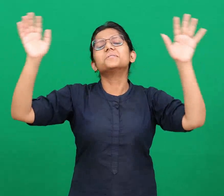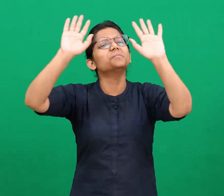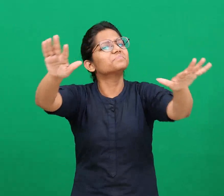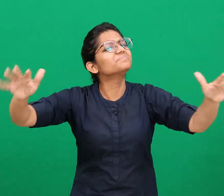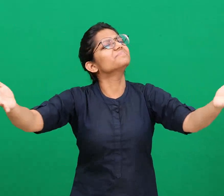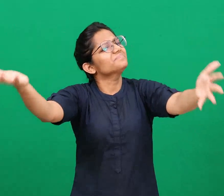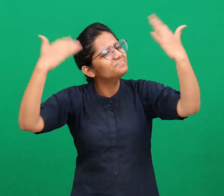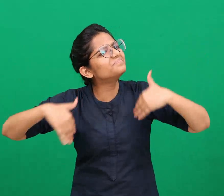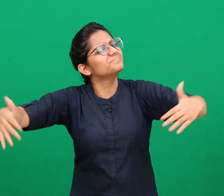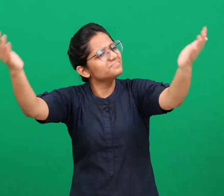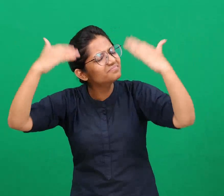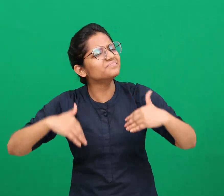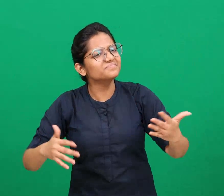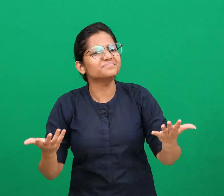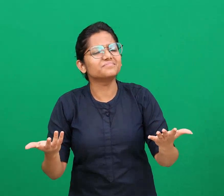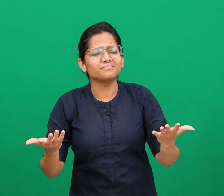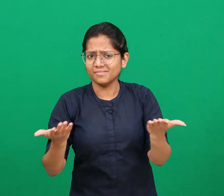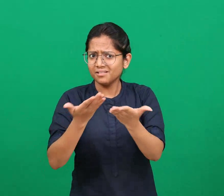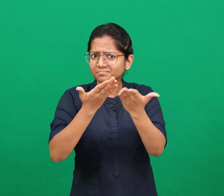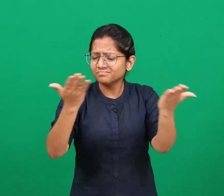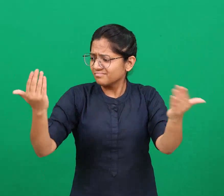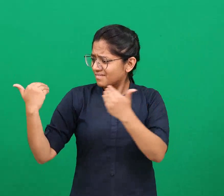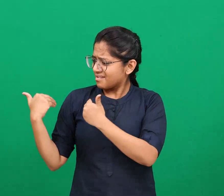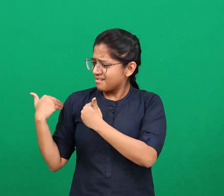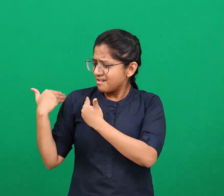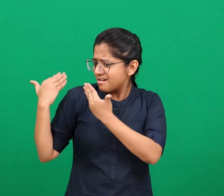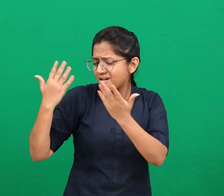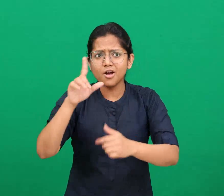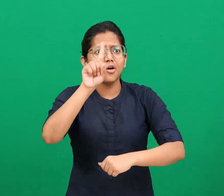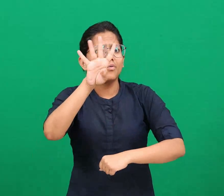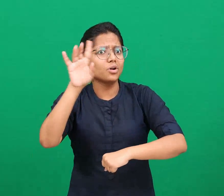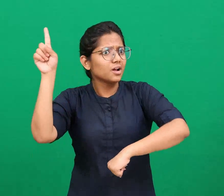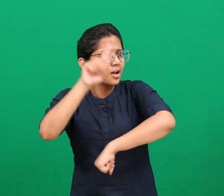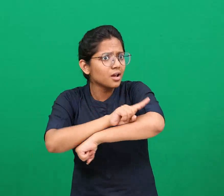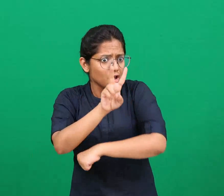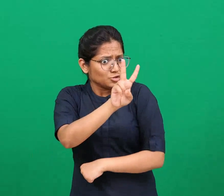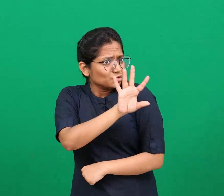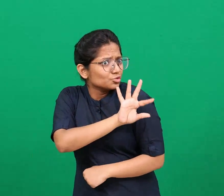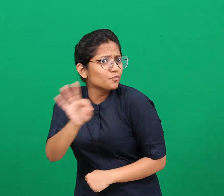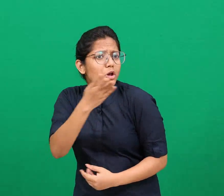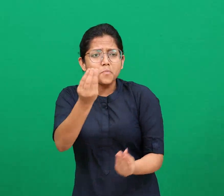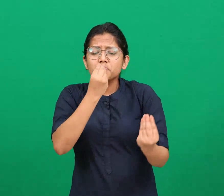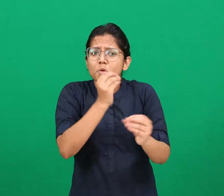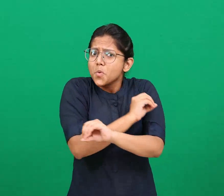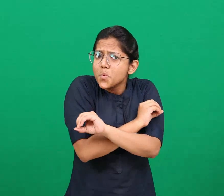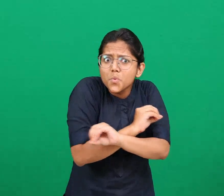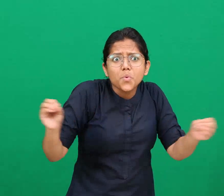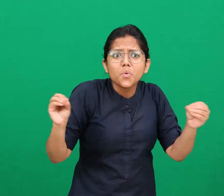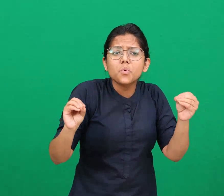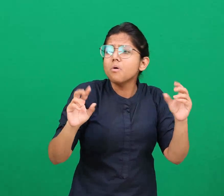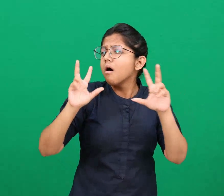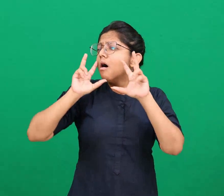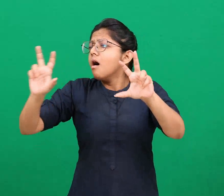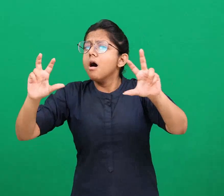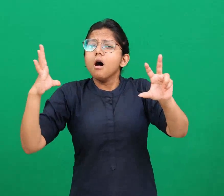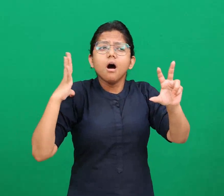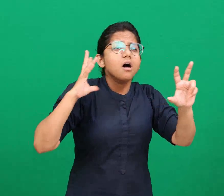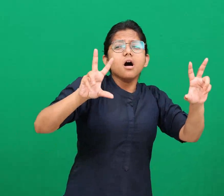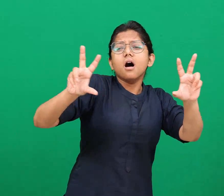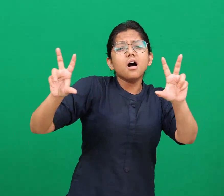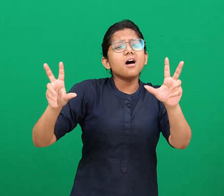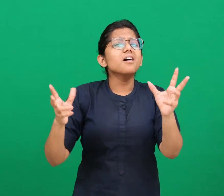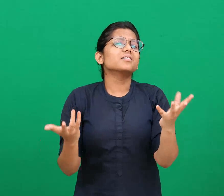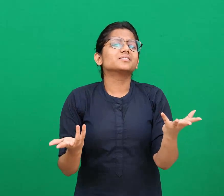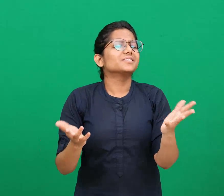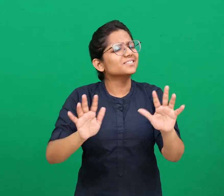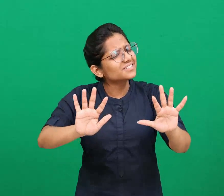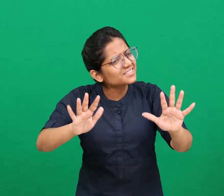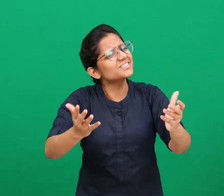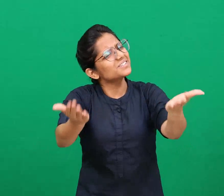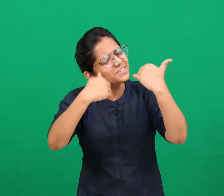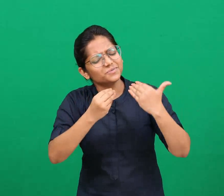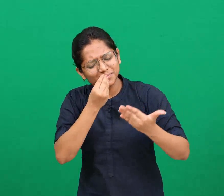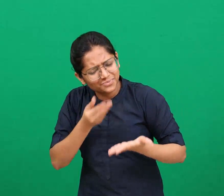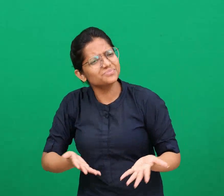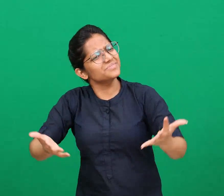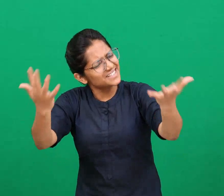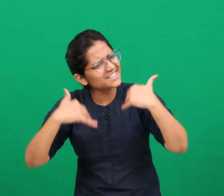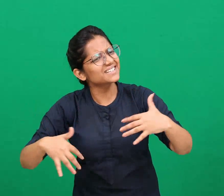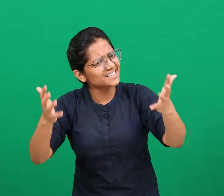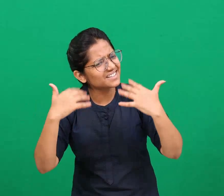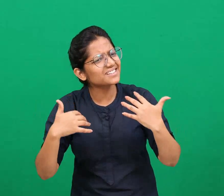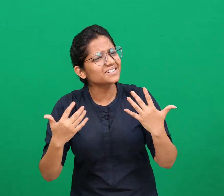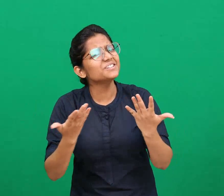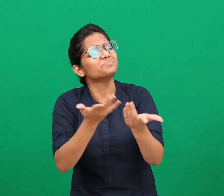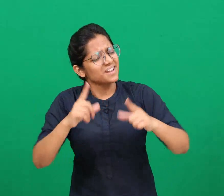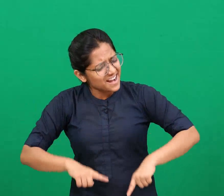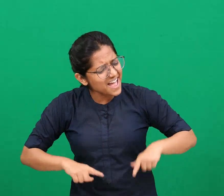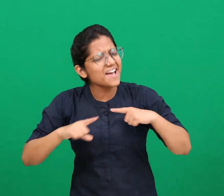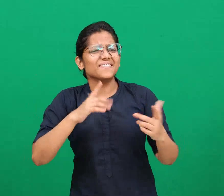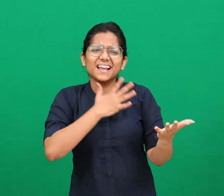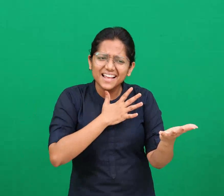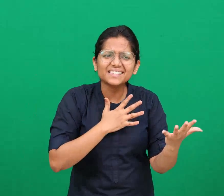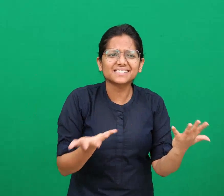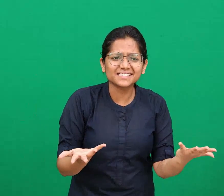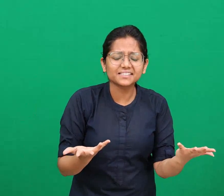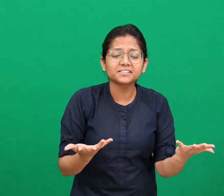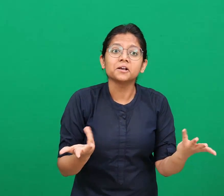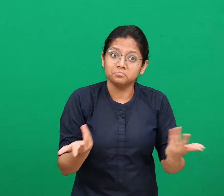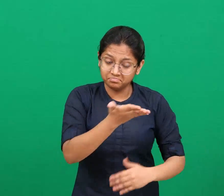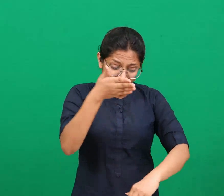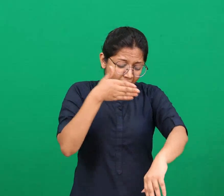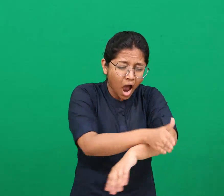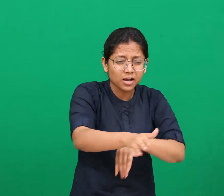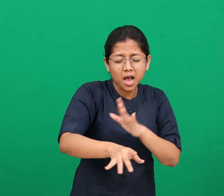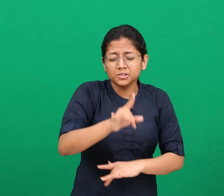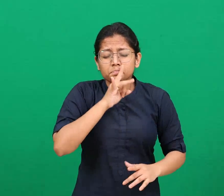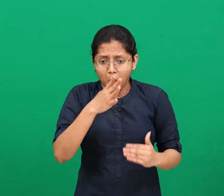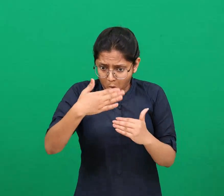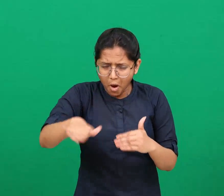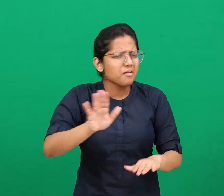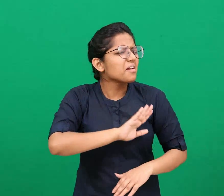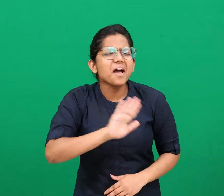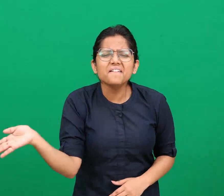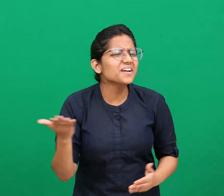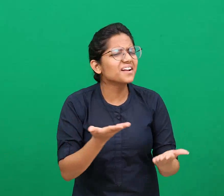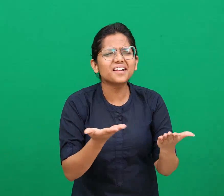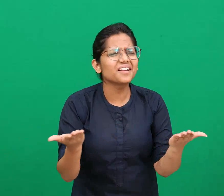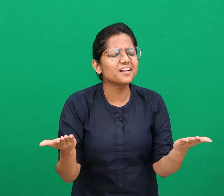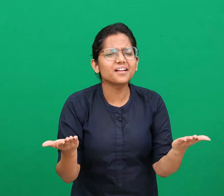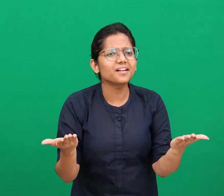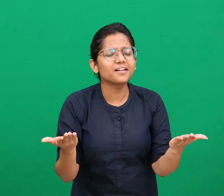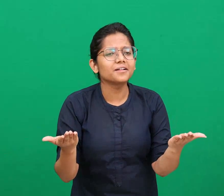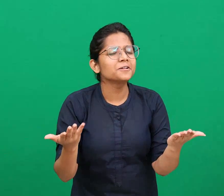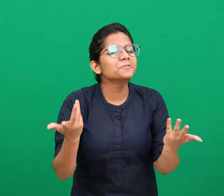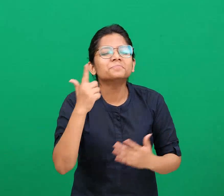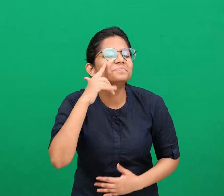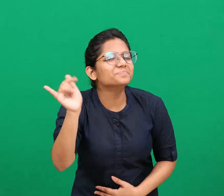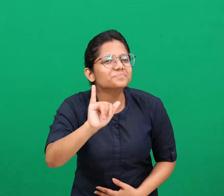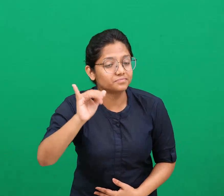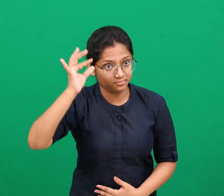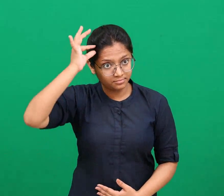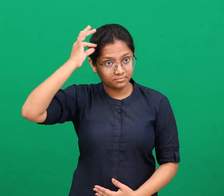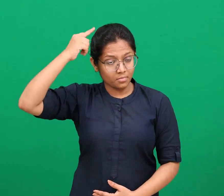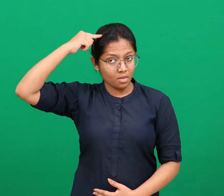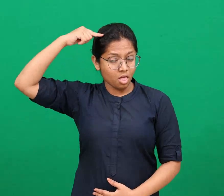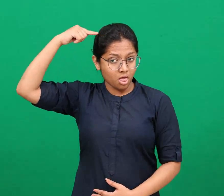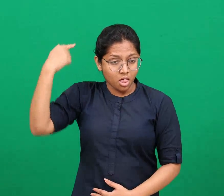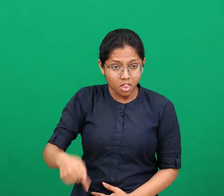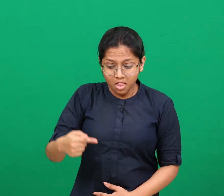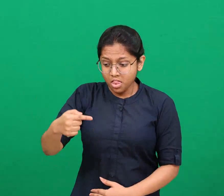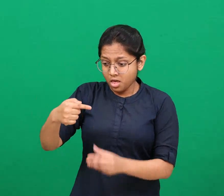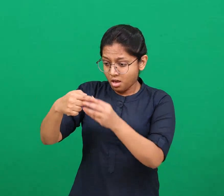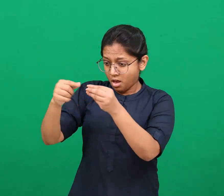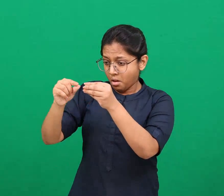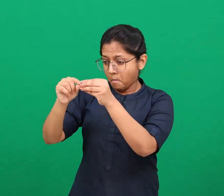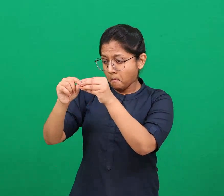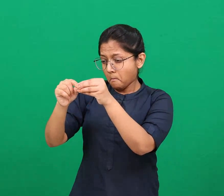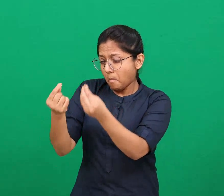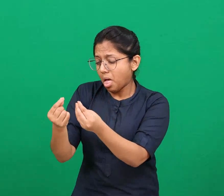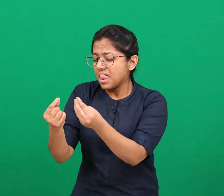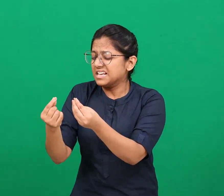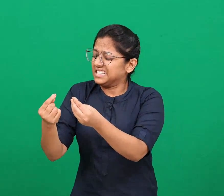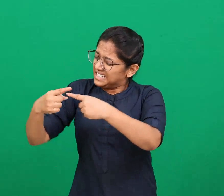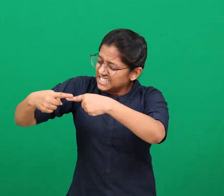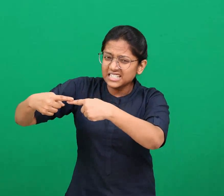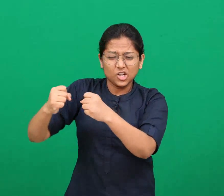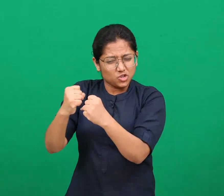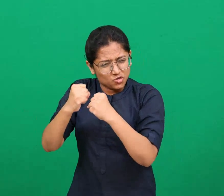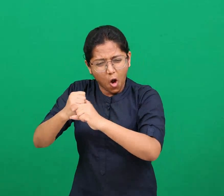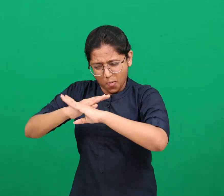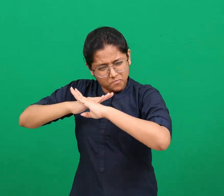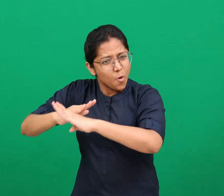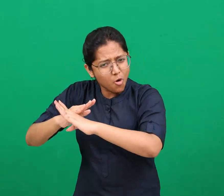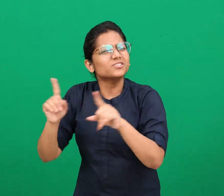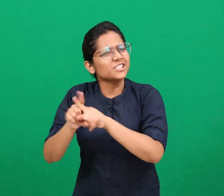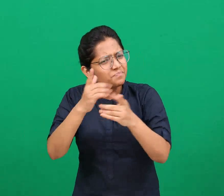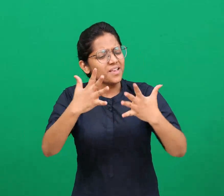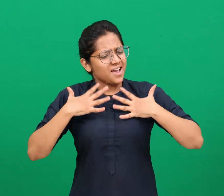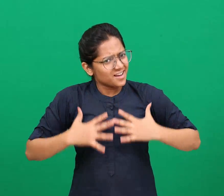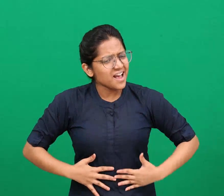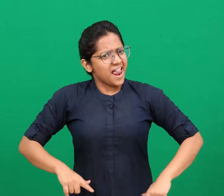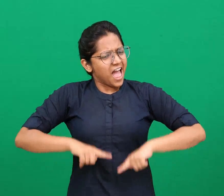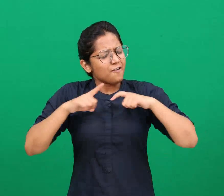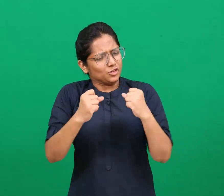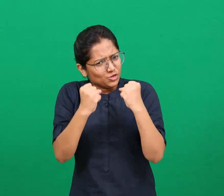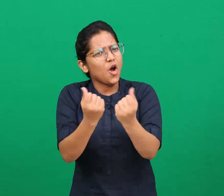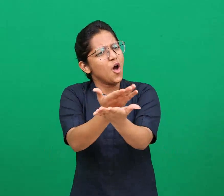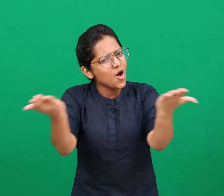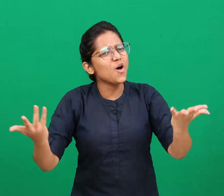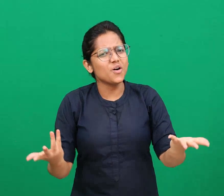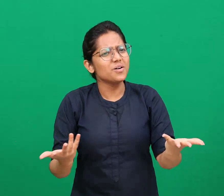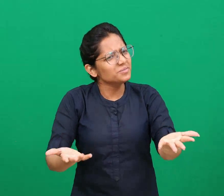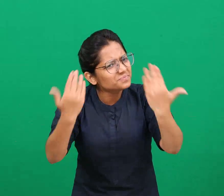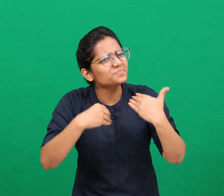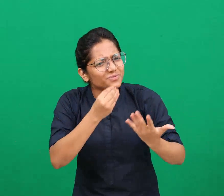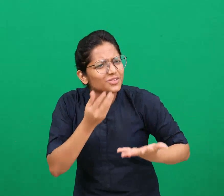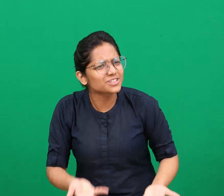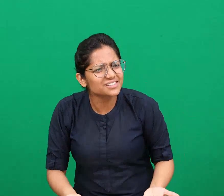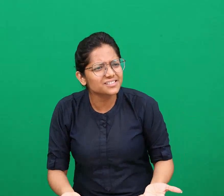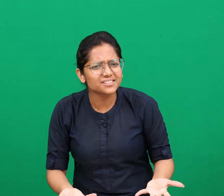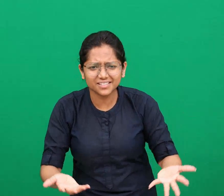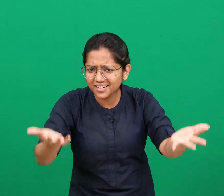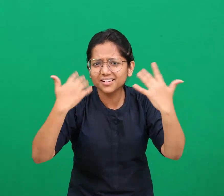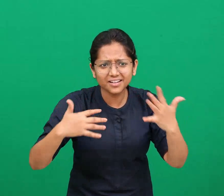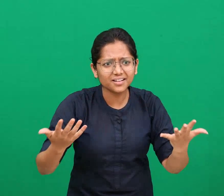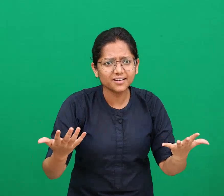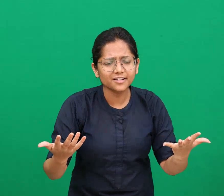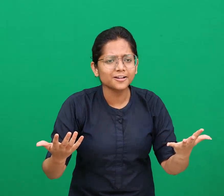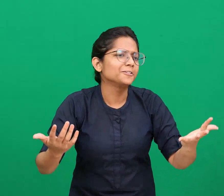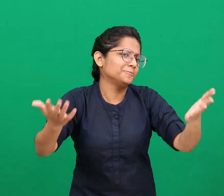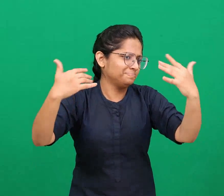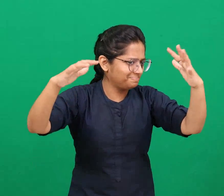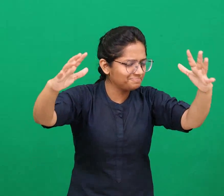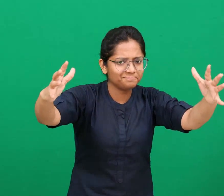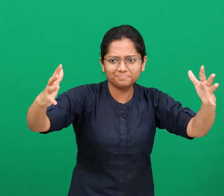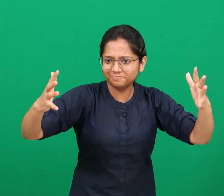So for your own preservation, I urge you to eat something, because not a single hair of your head will be lost."